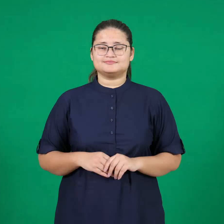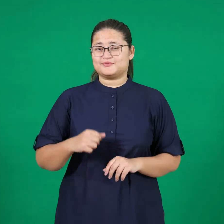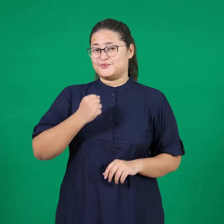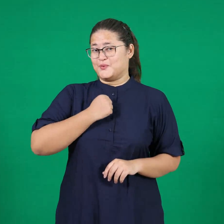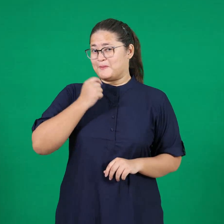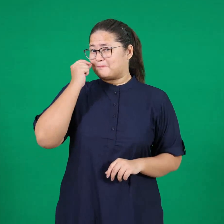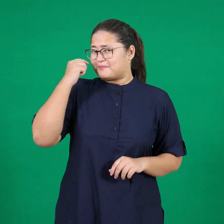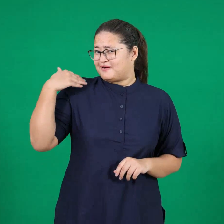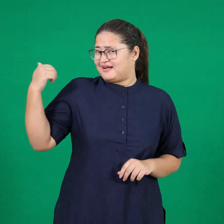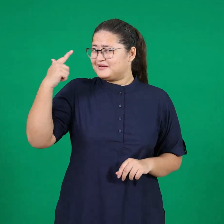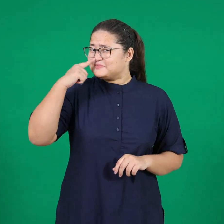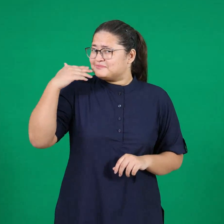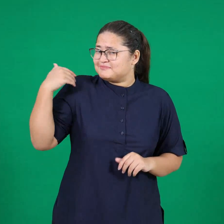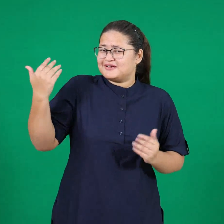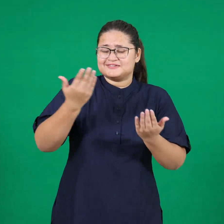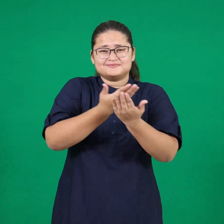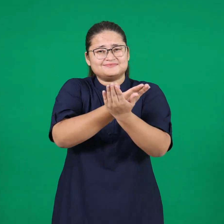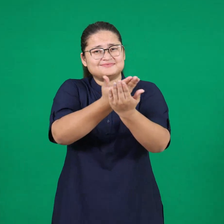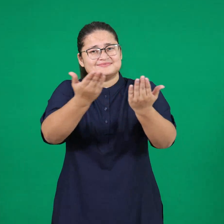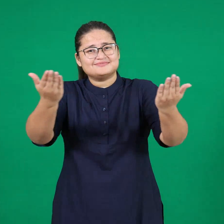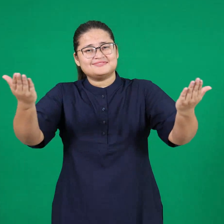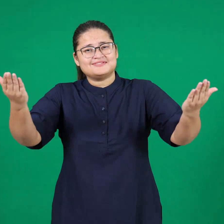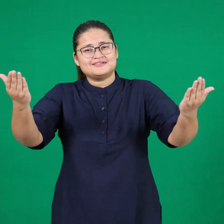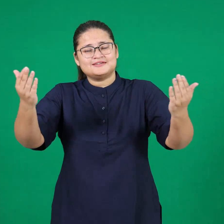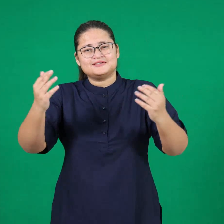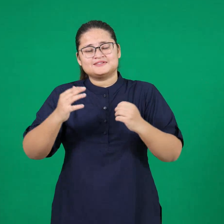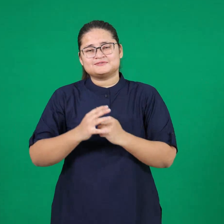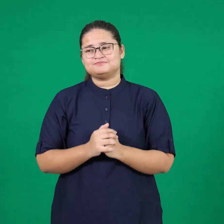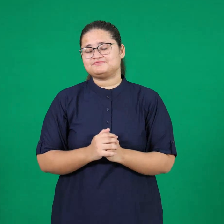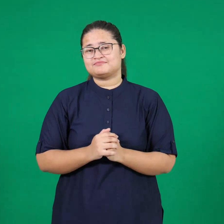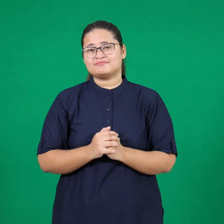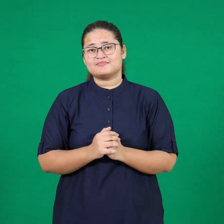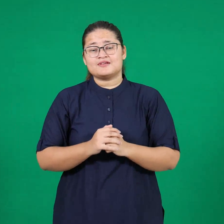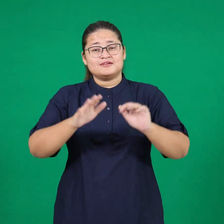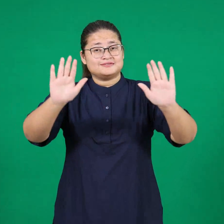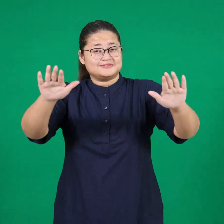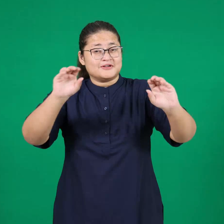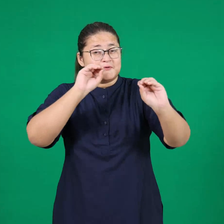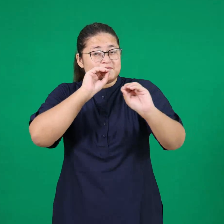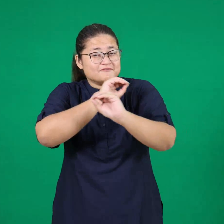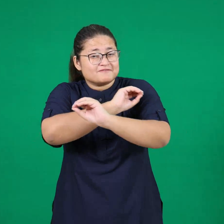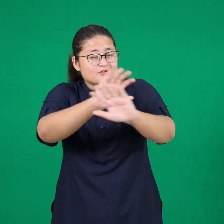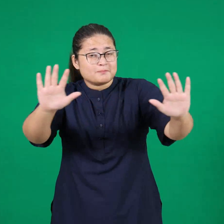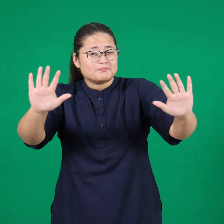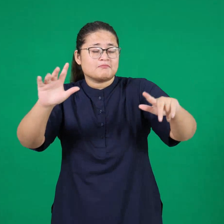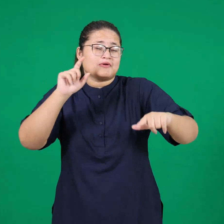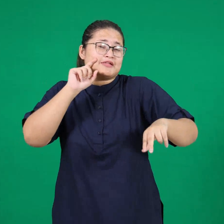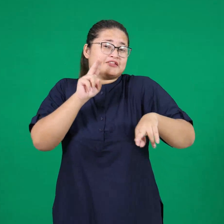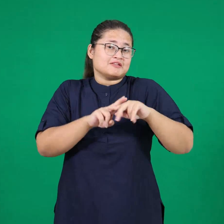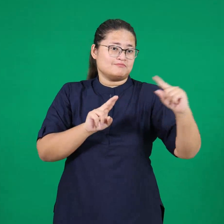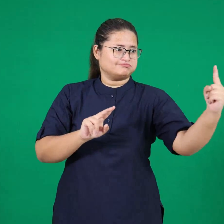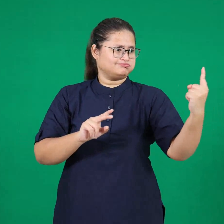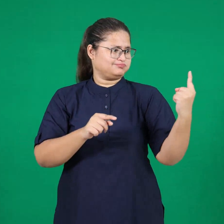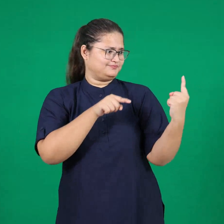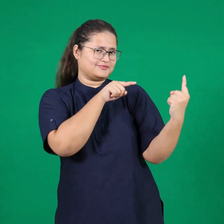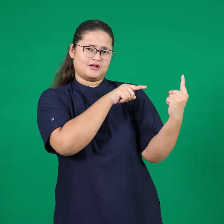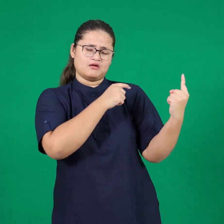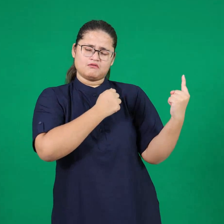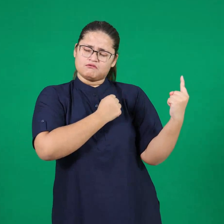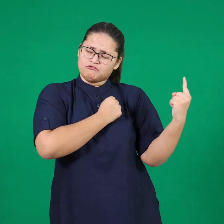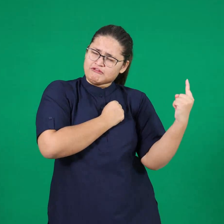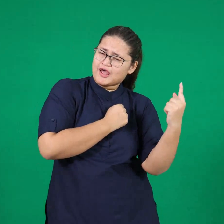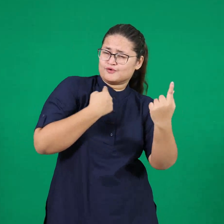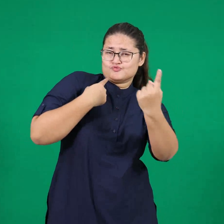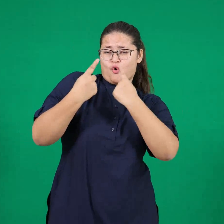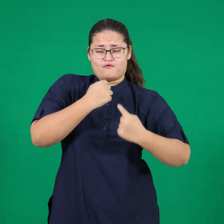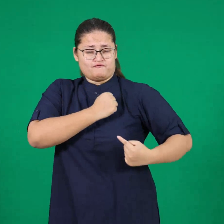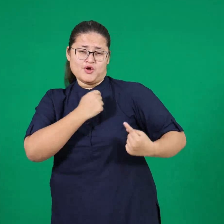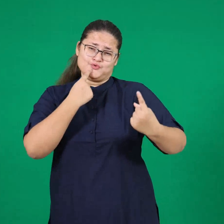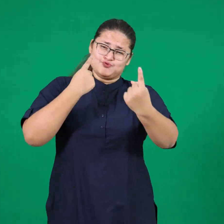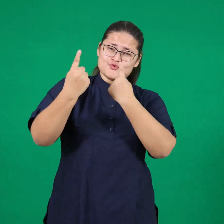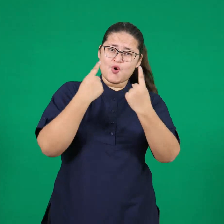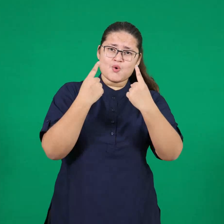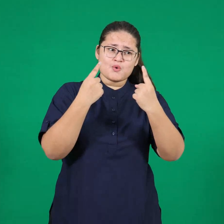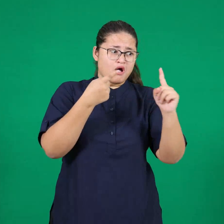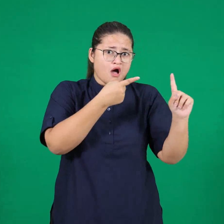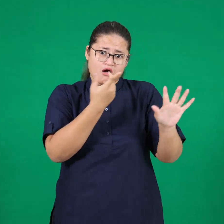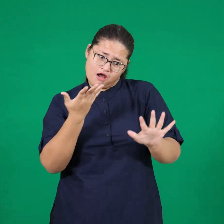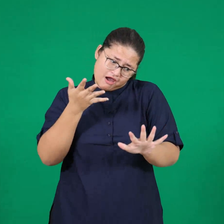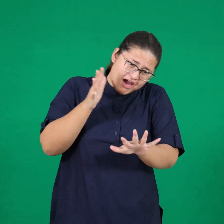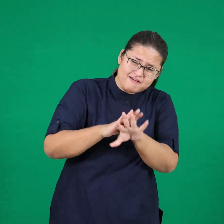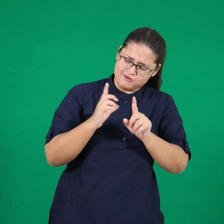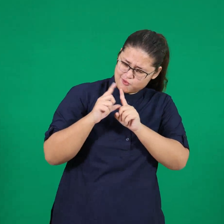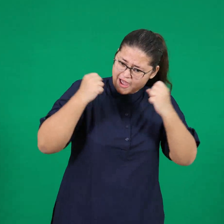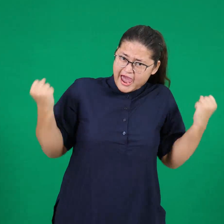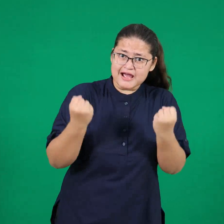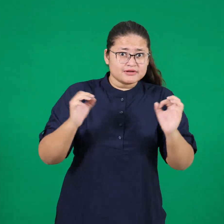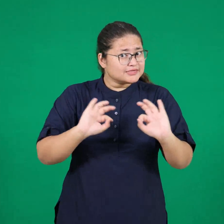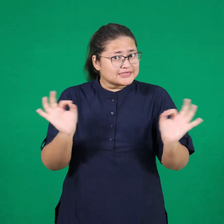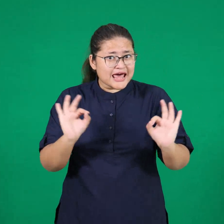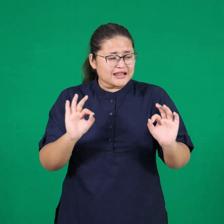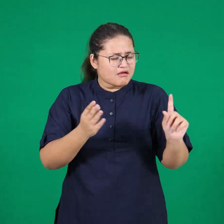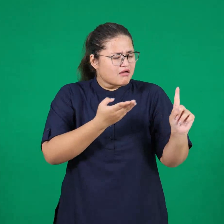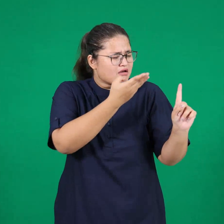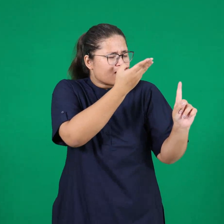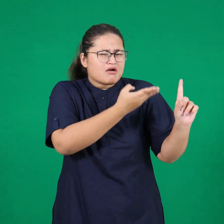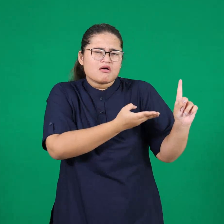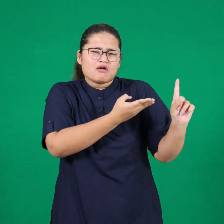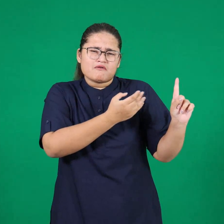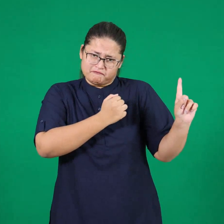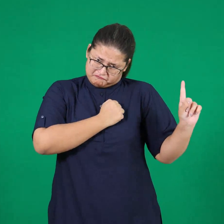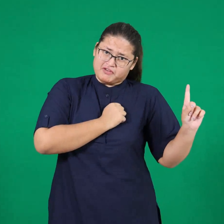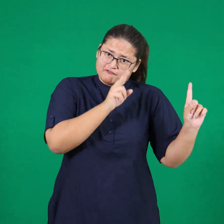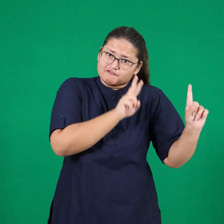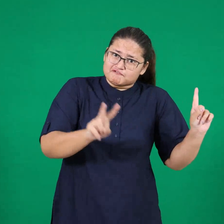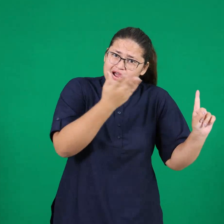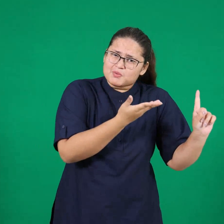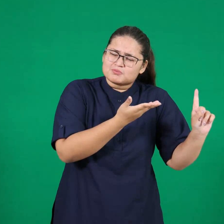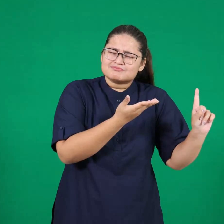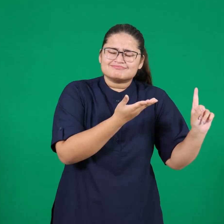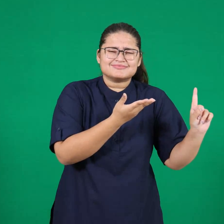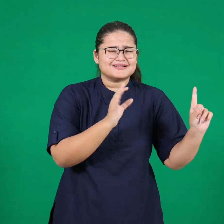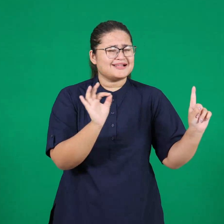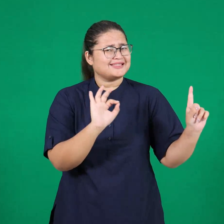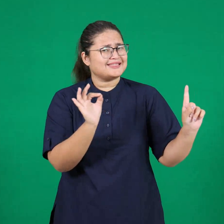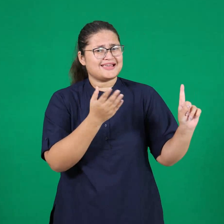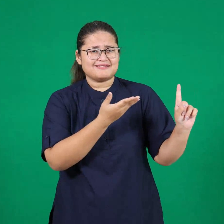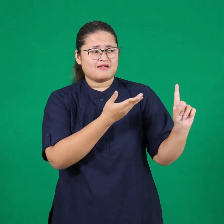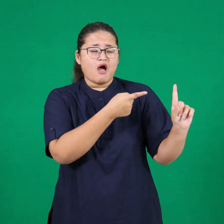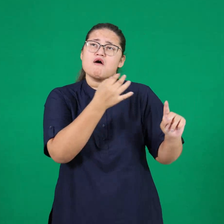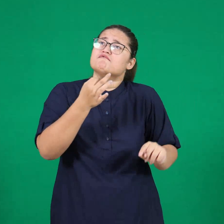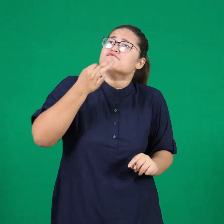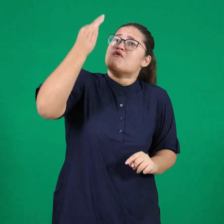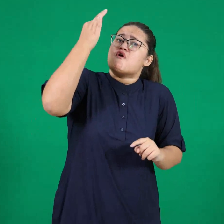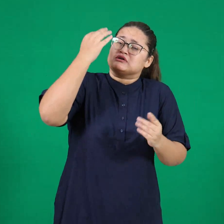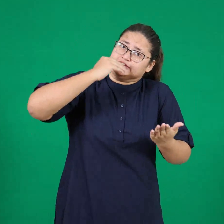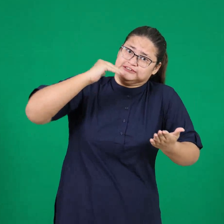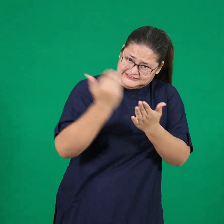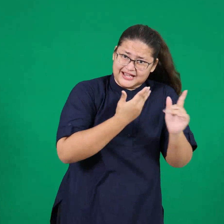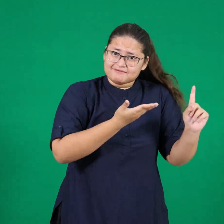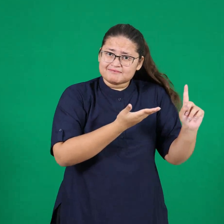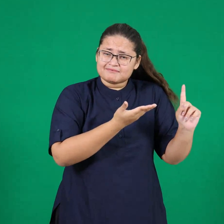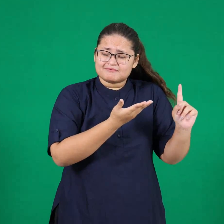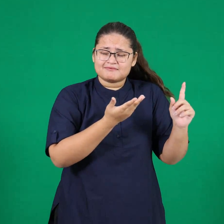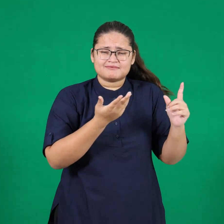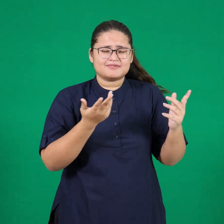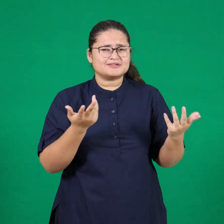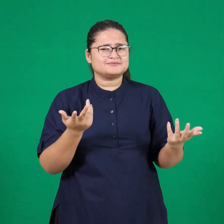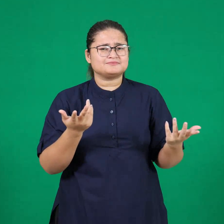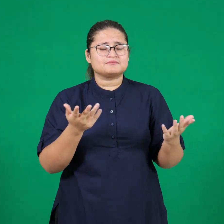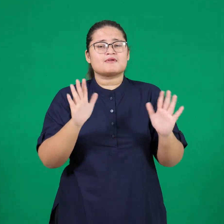What good is it, my brothers, if someone claims to have faith, but has no deeds?